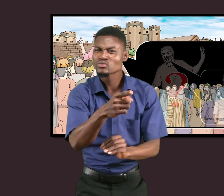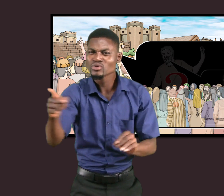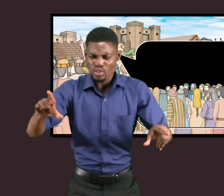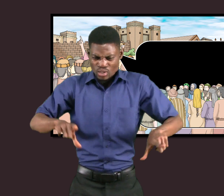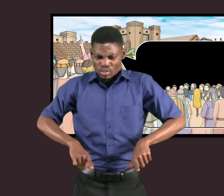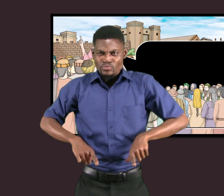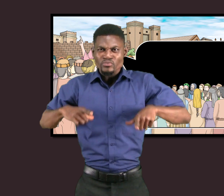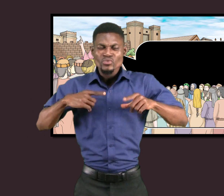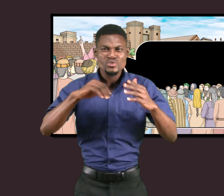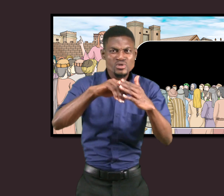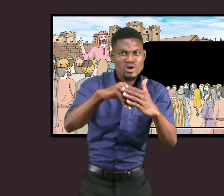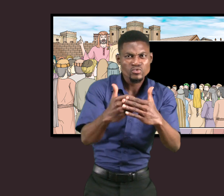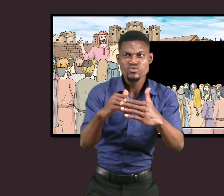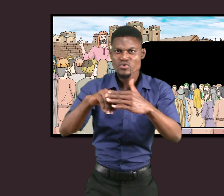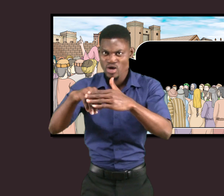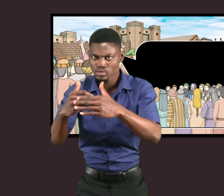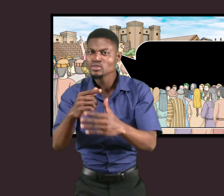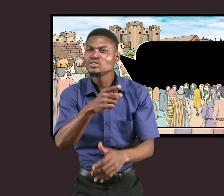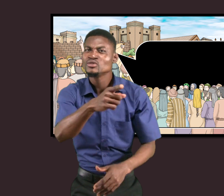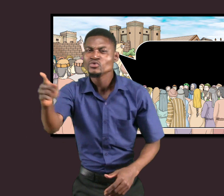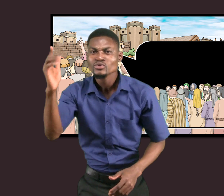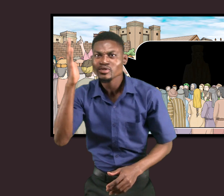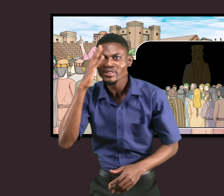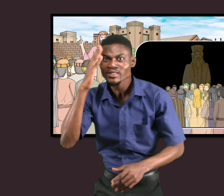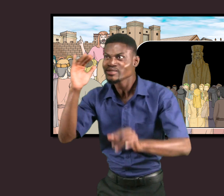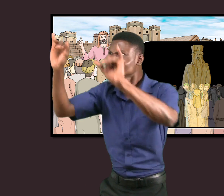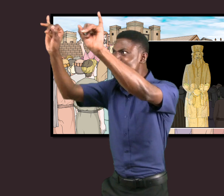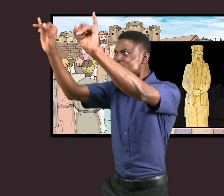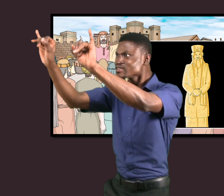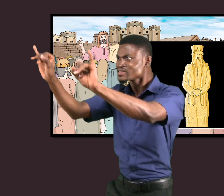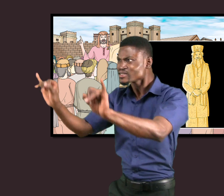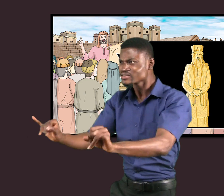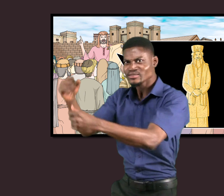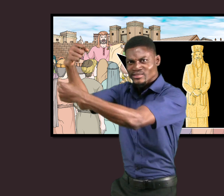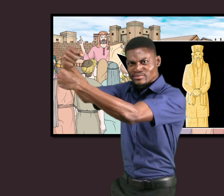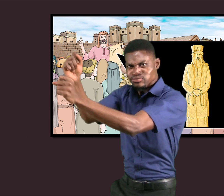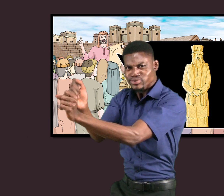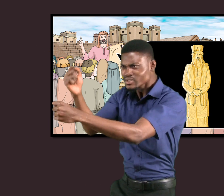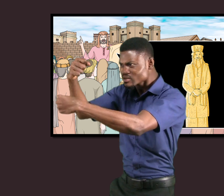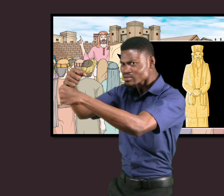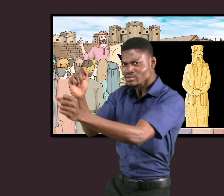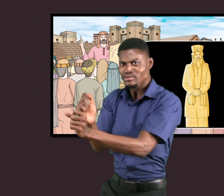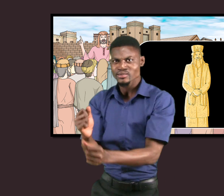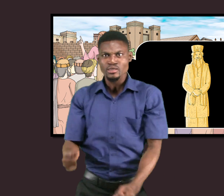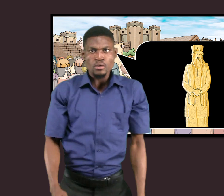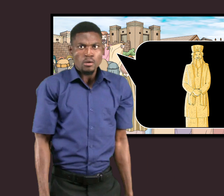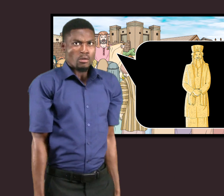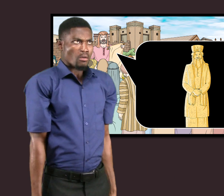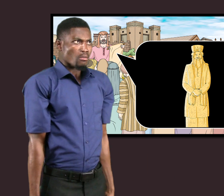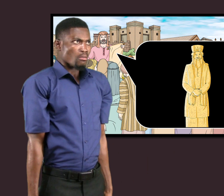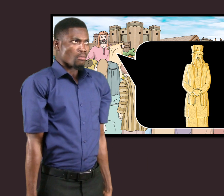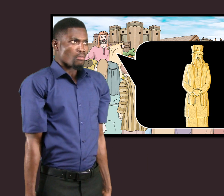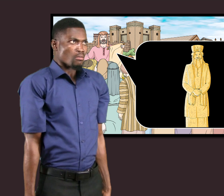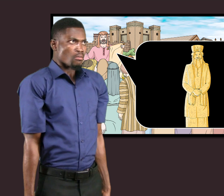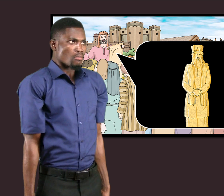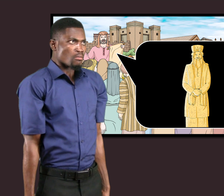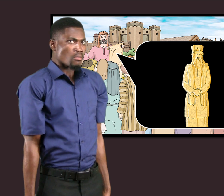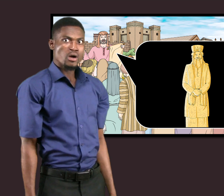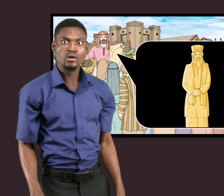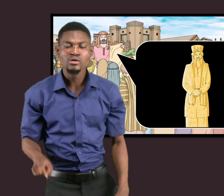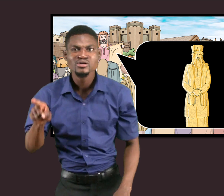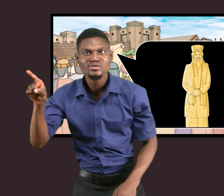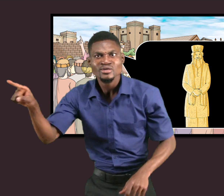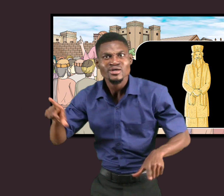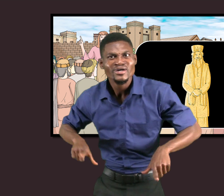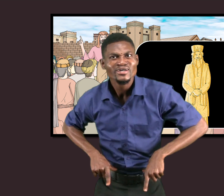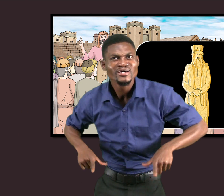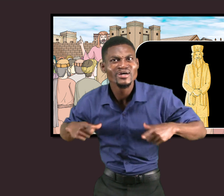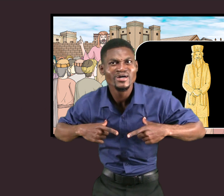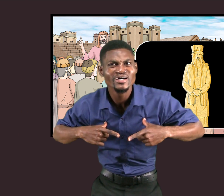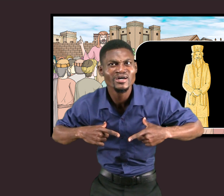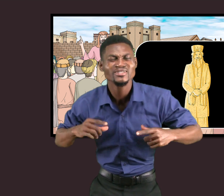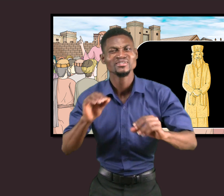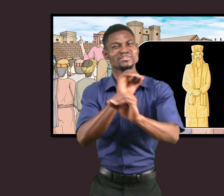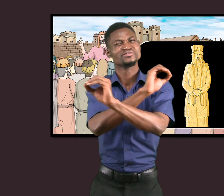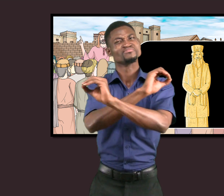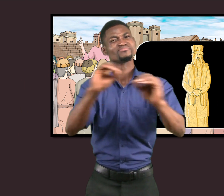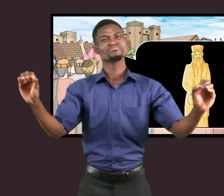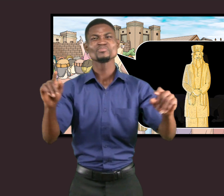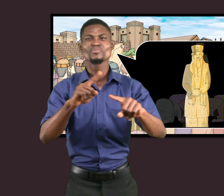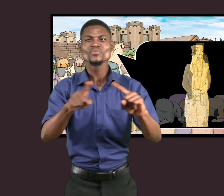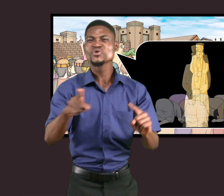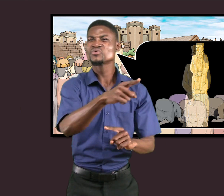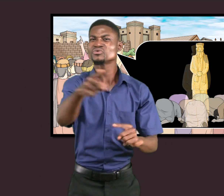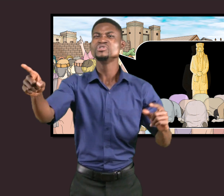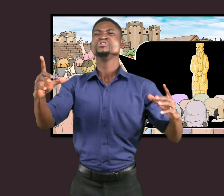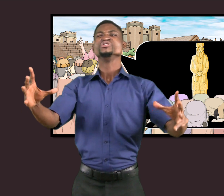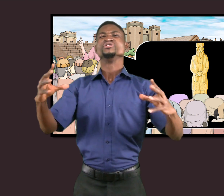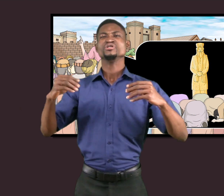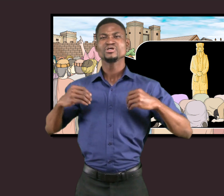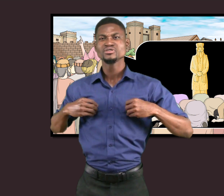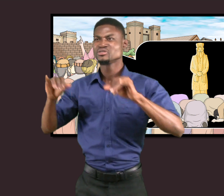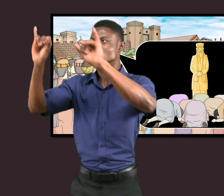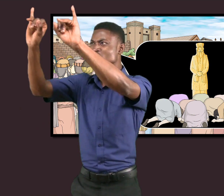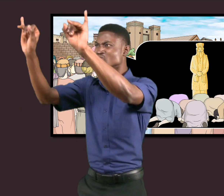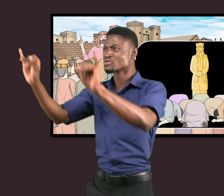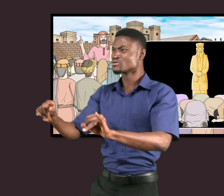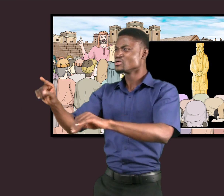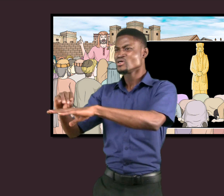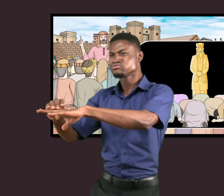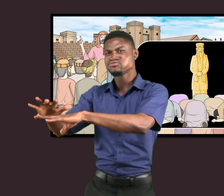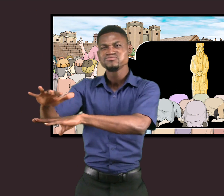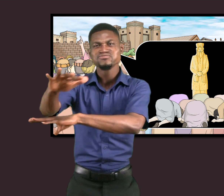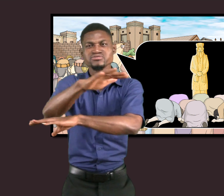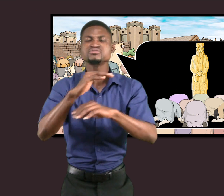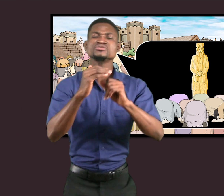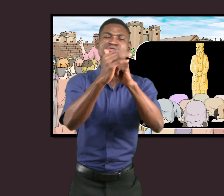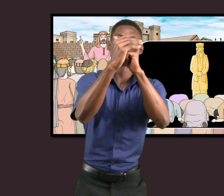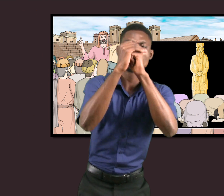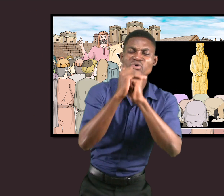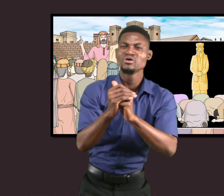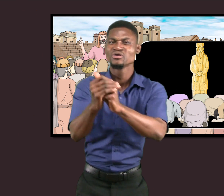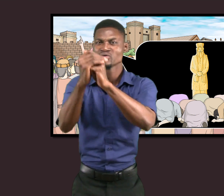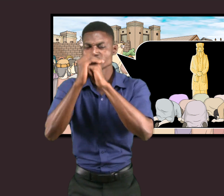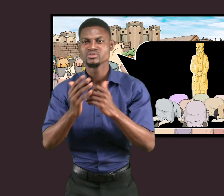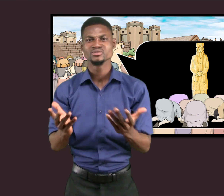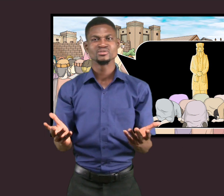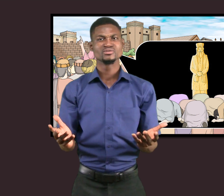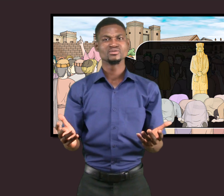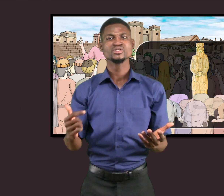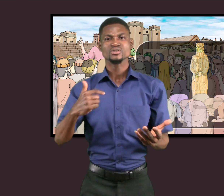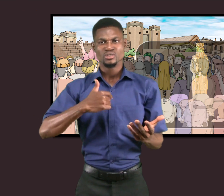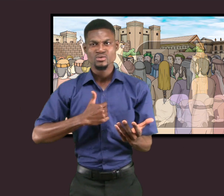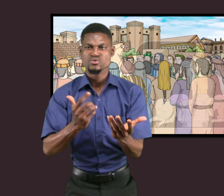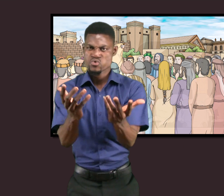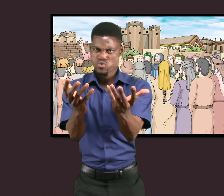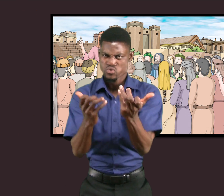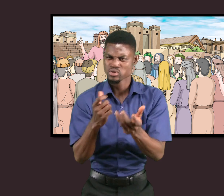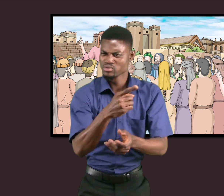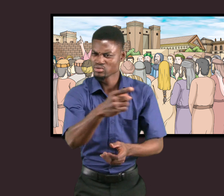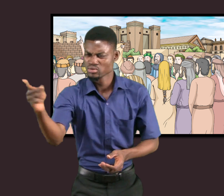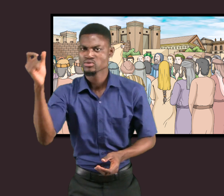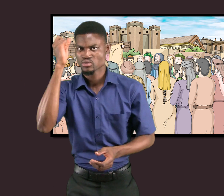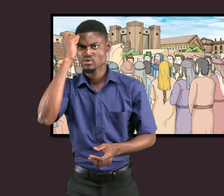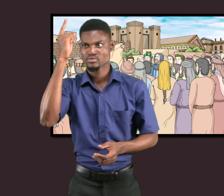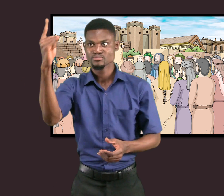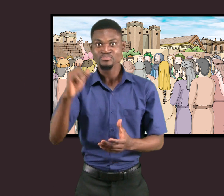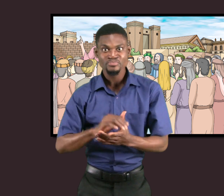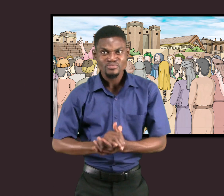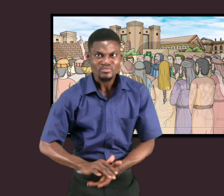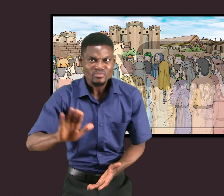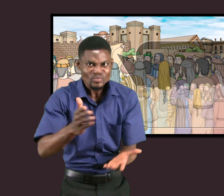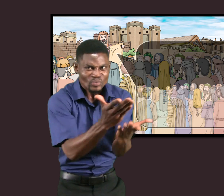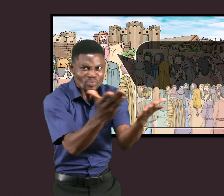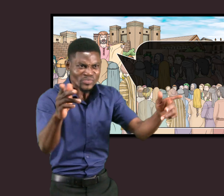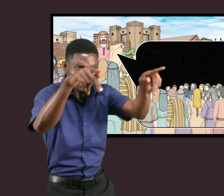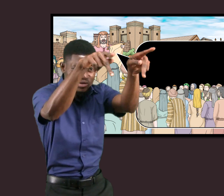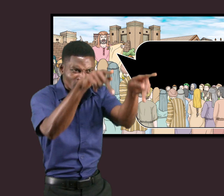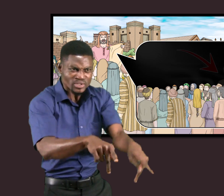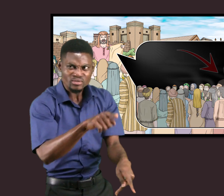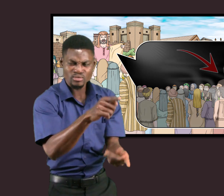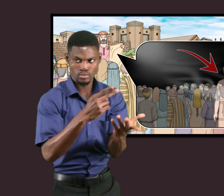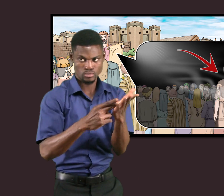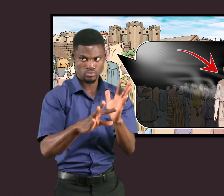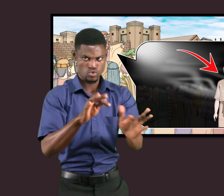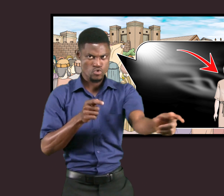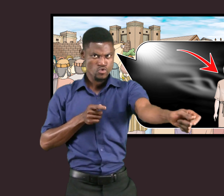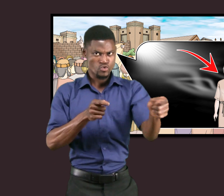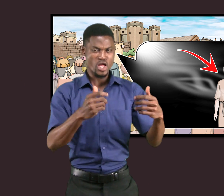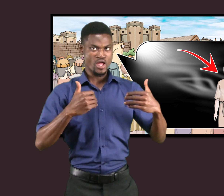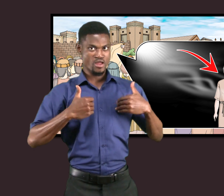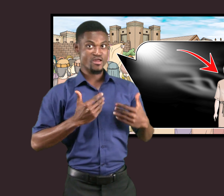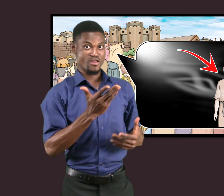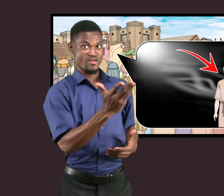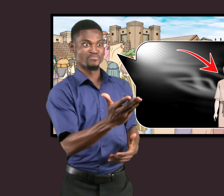You know that when you were pagans, you were influenced and led astray to mute idols.